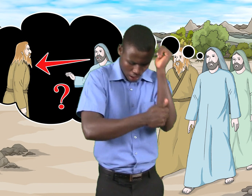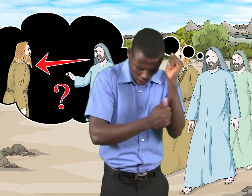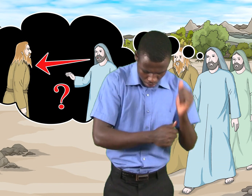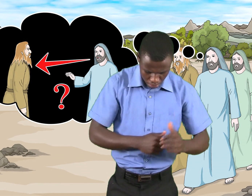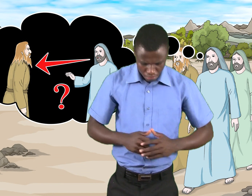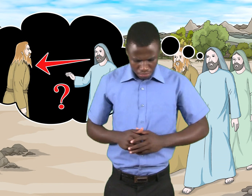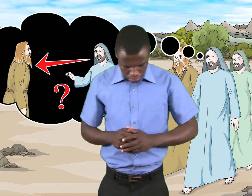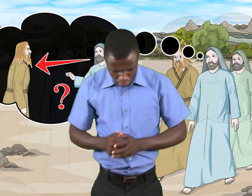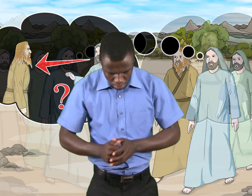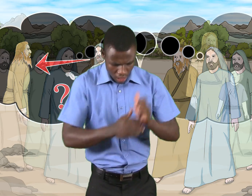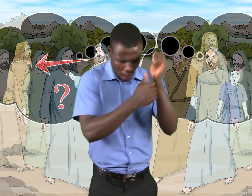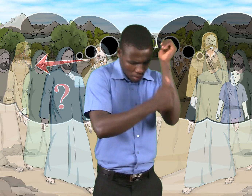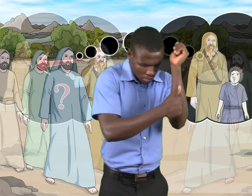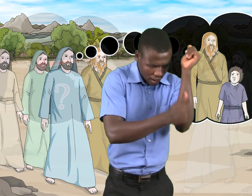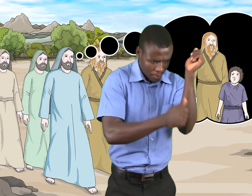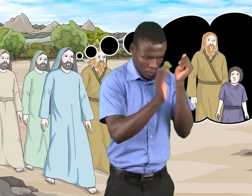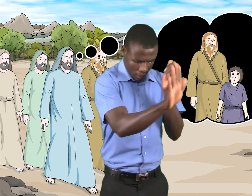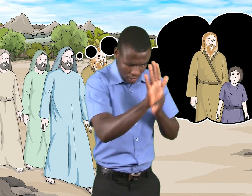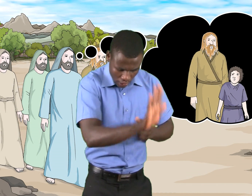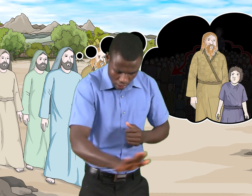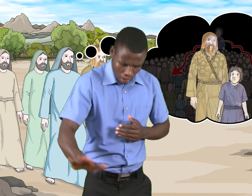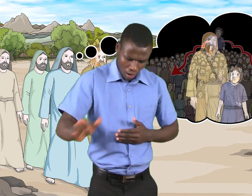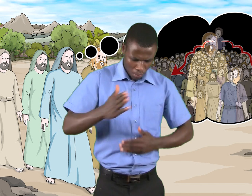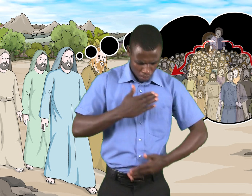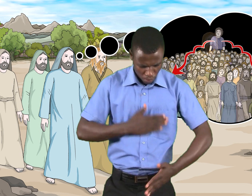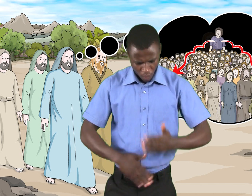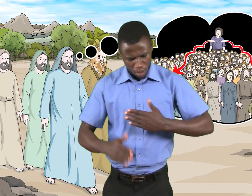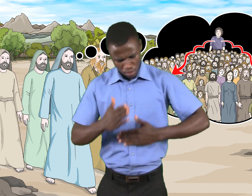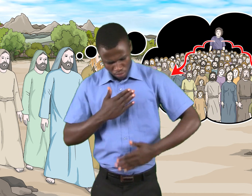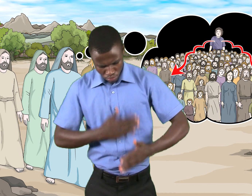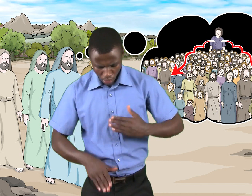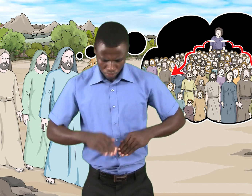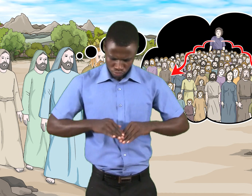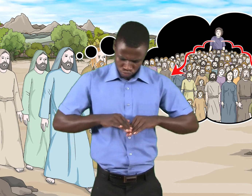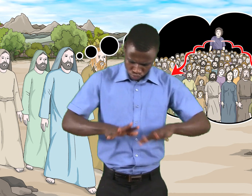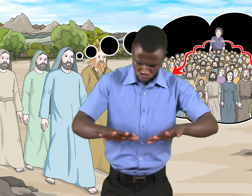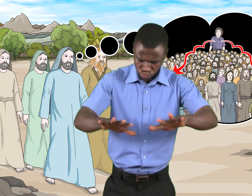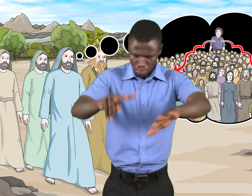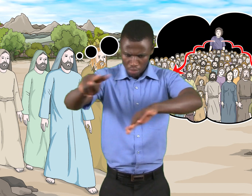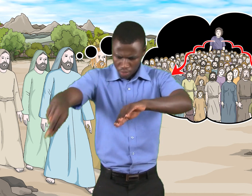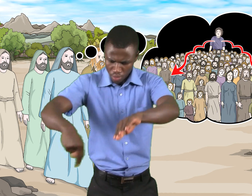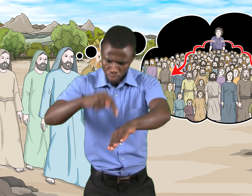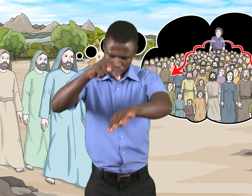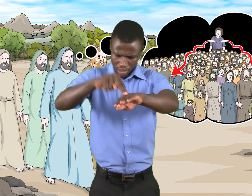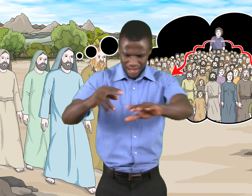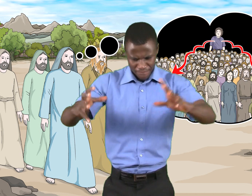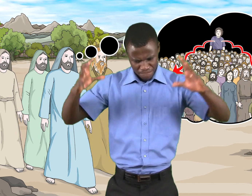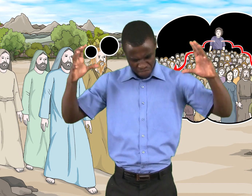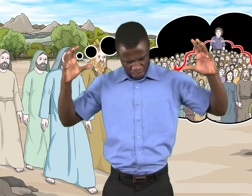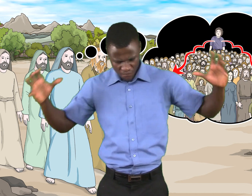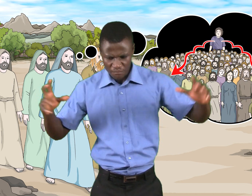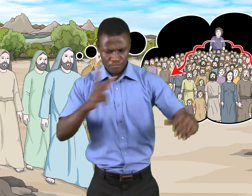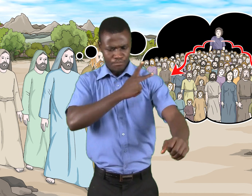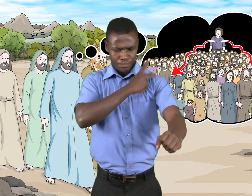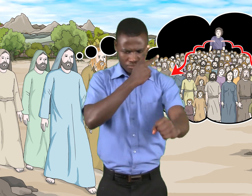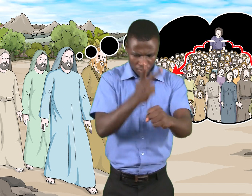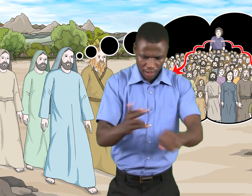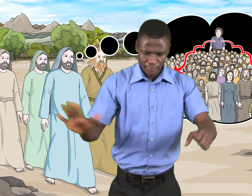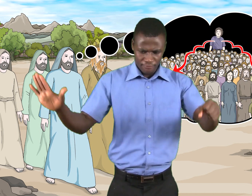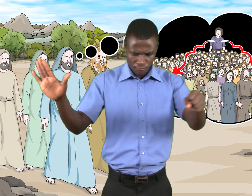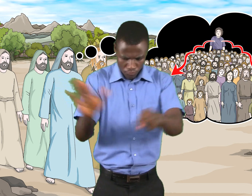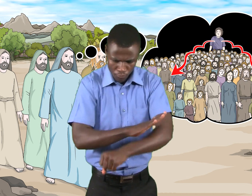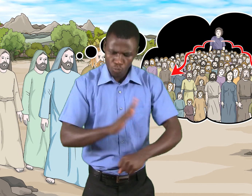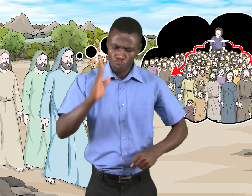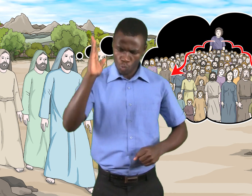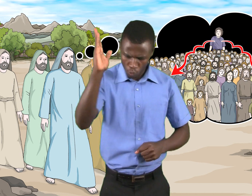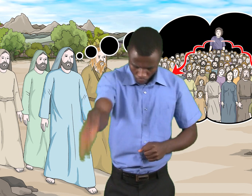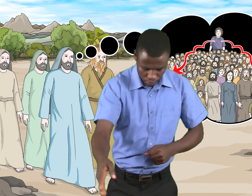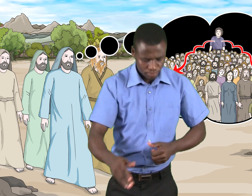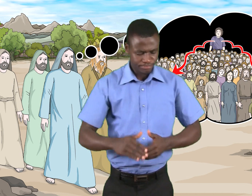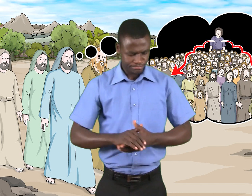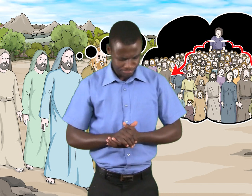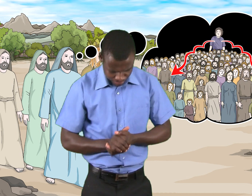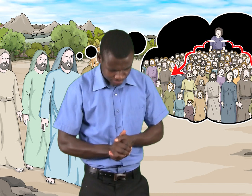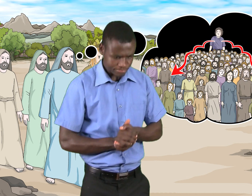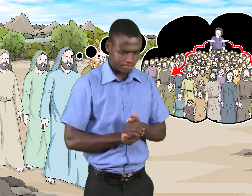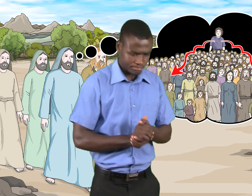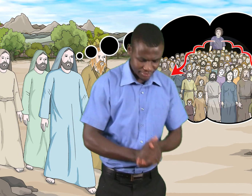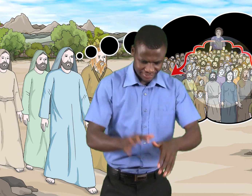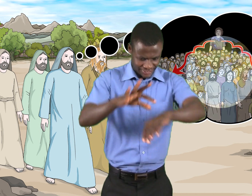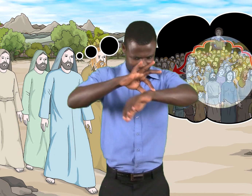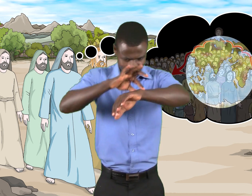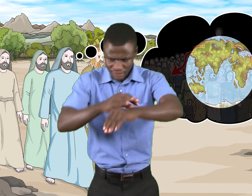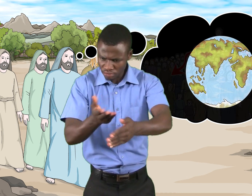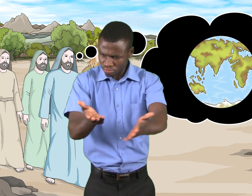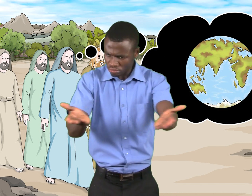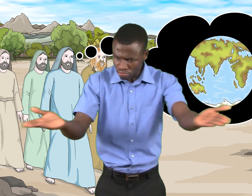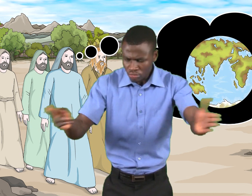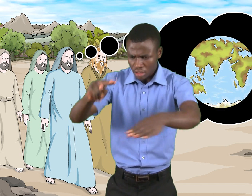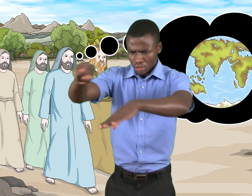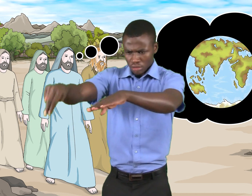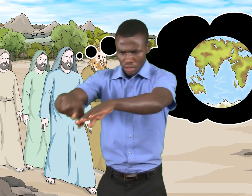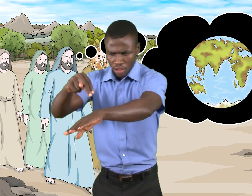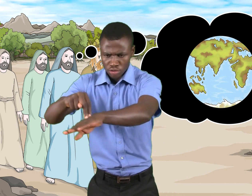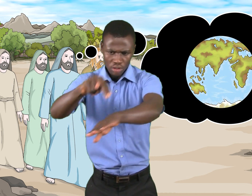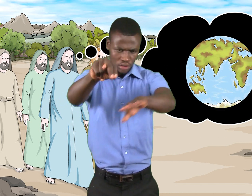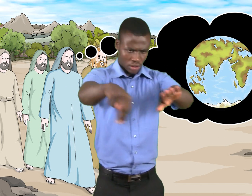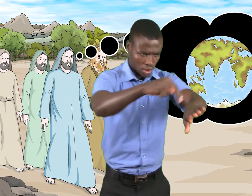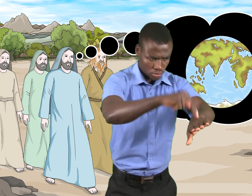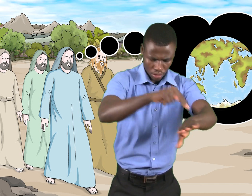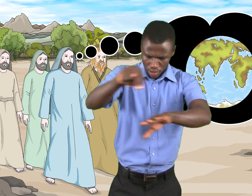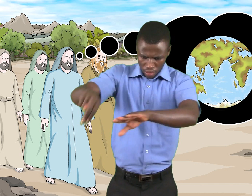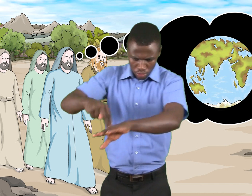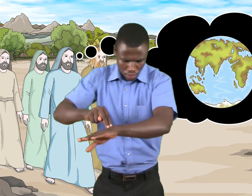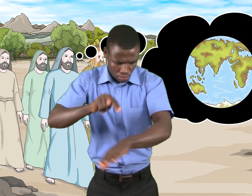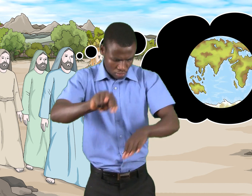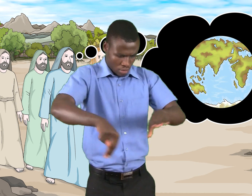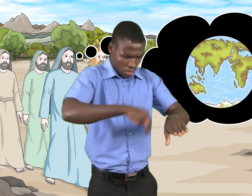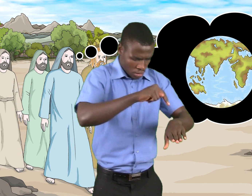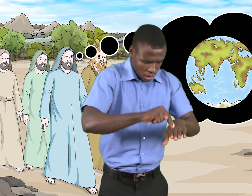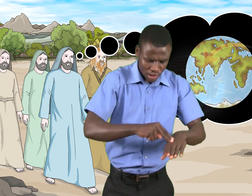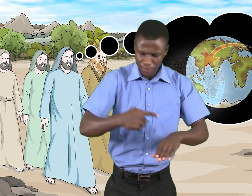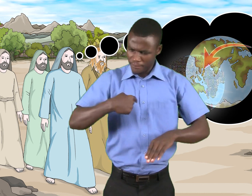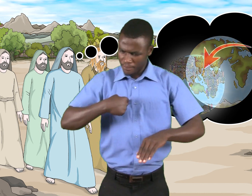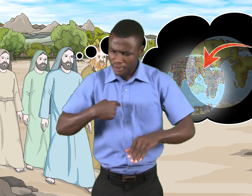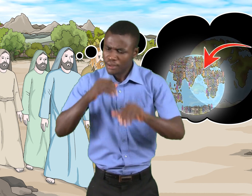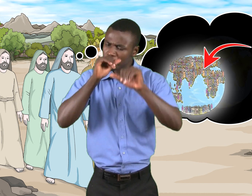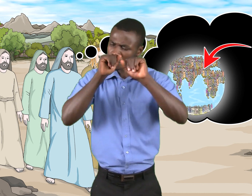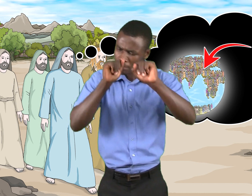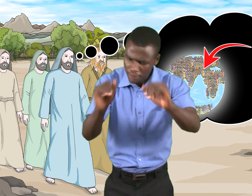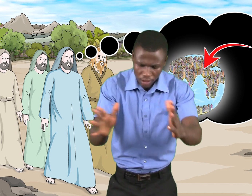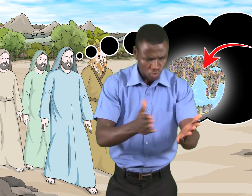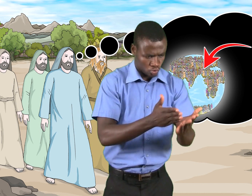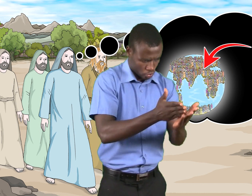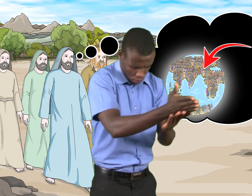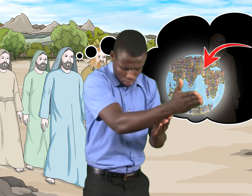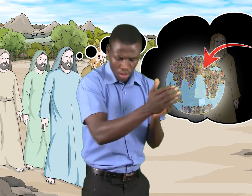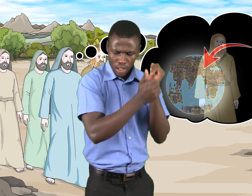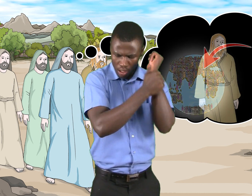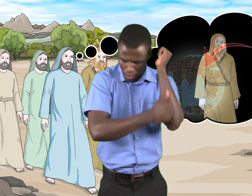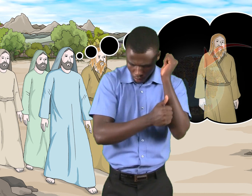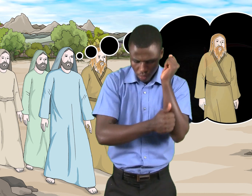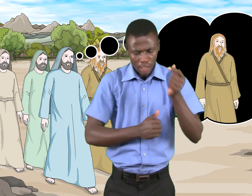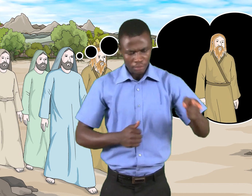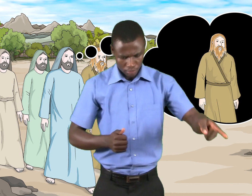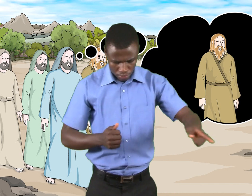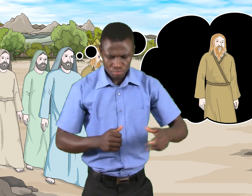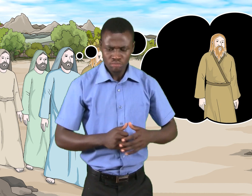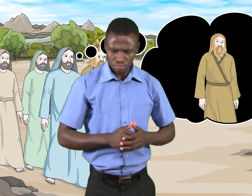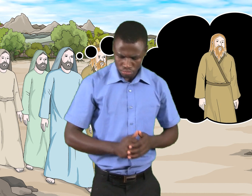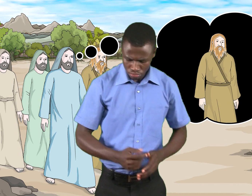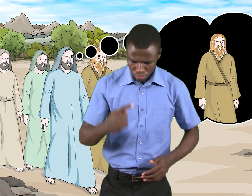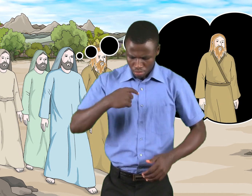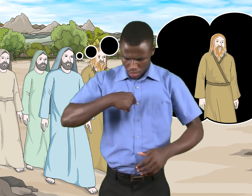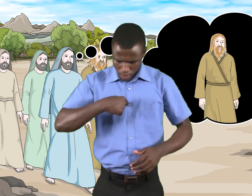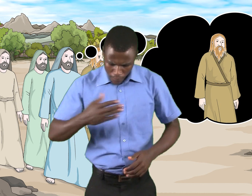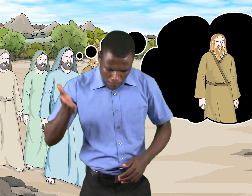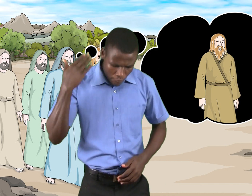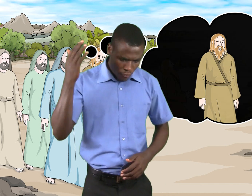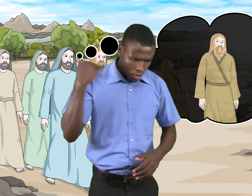Abraham will surely become a great and powerful nation, and through him all the nations of the earth will be blessed.